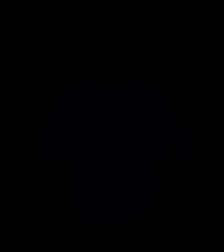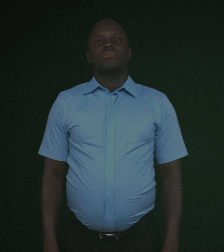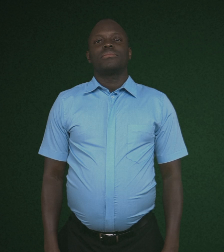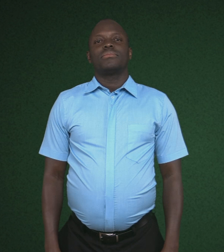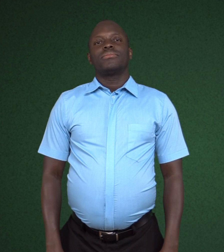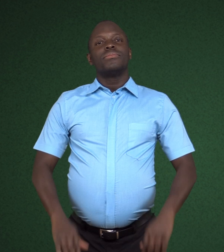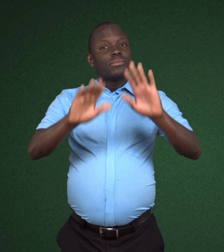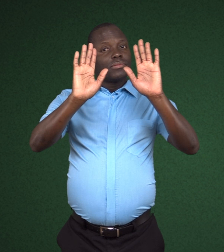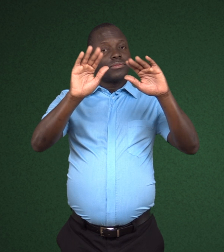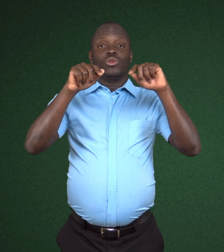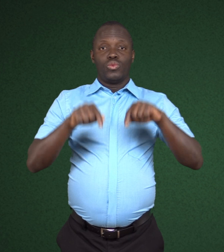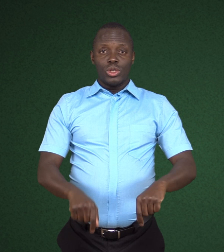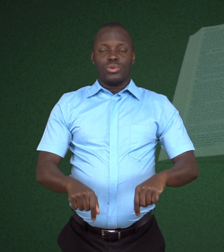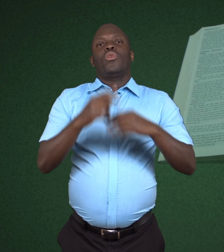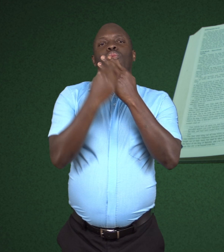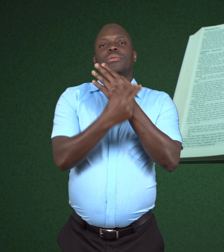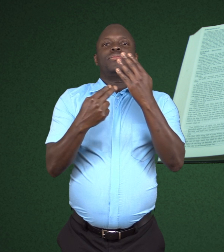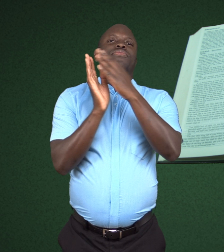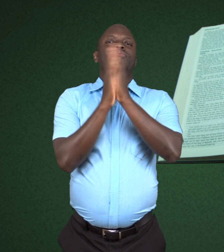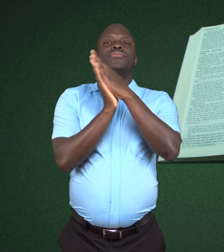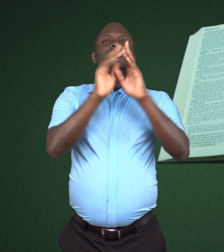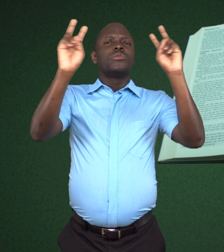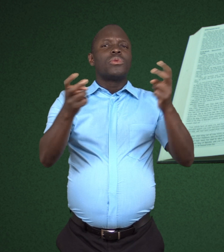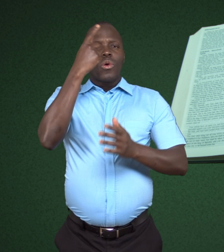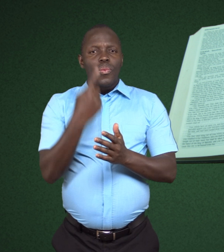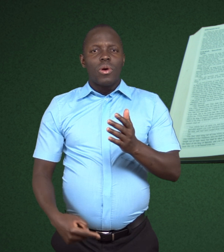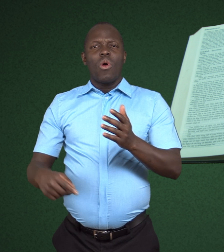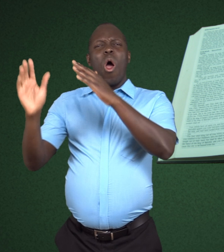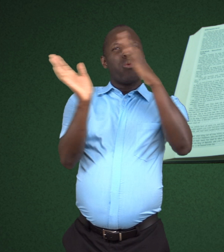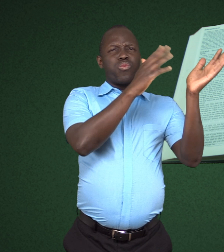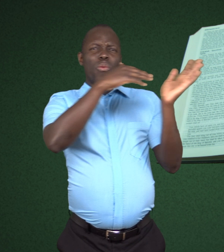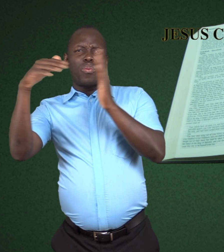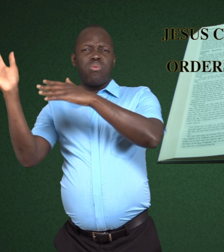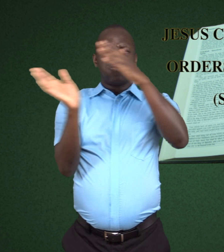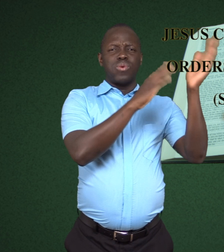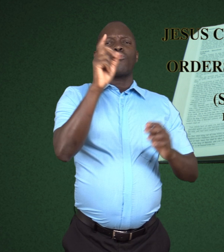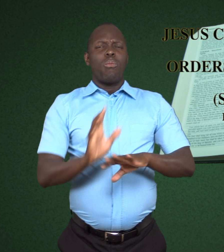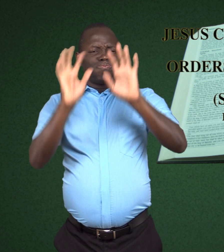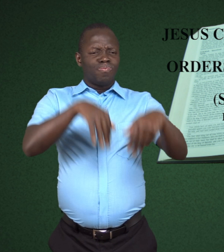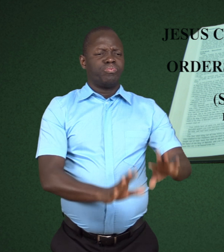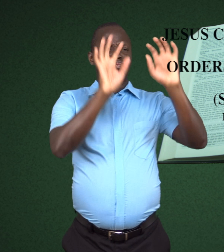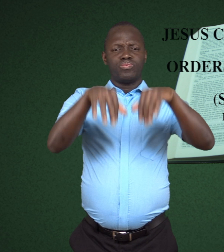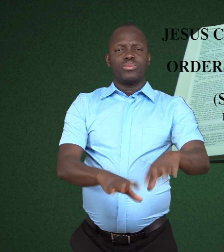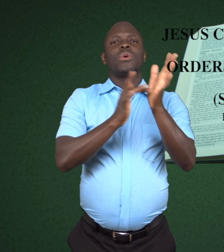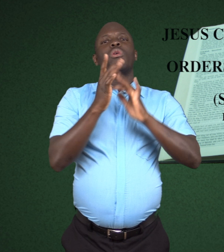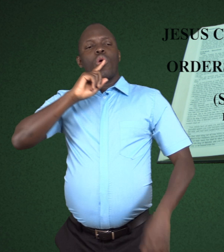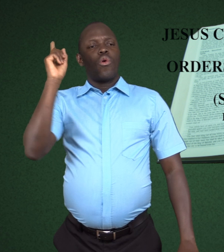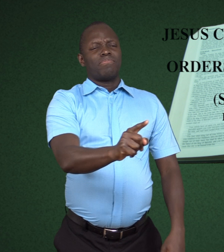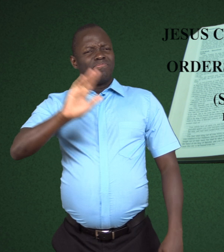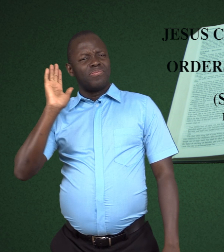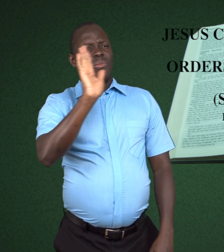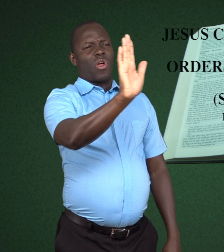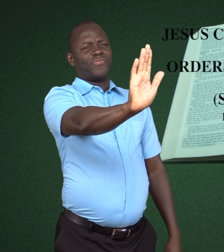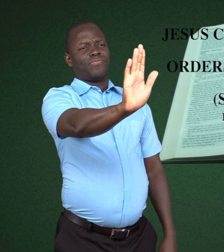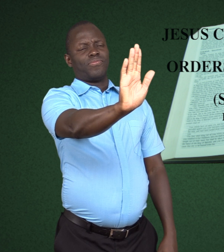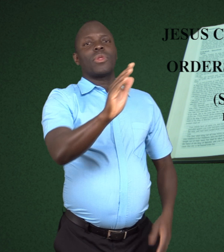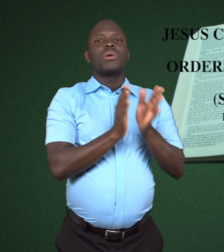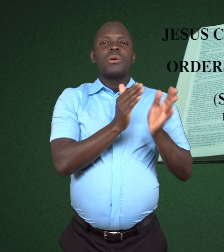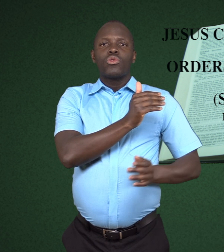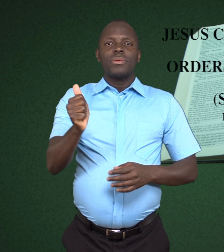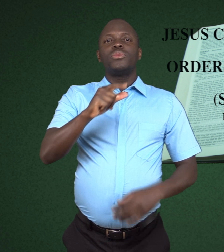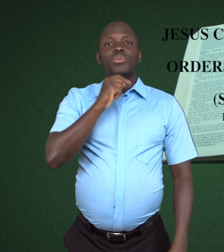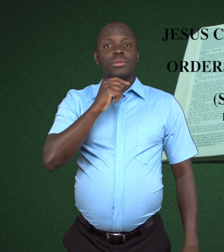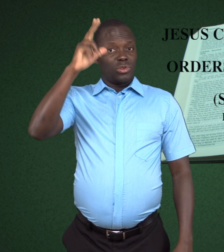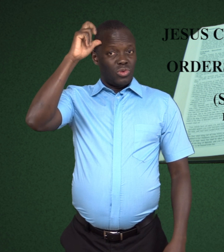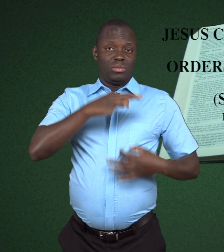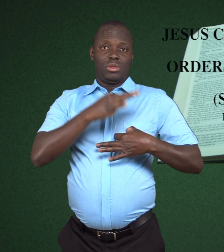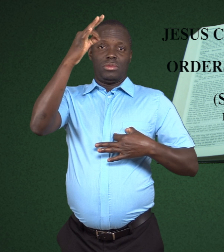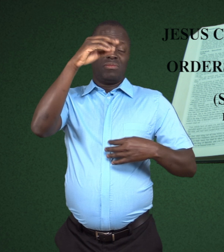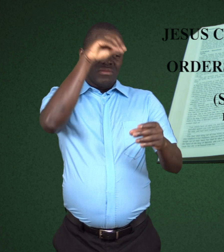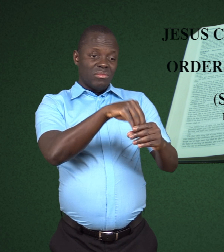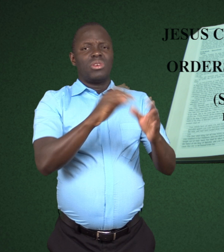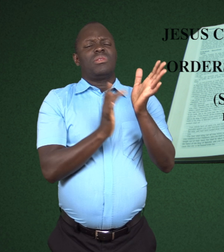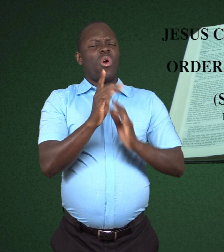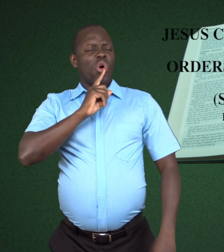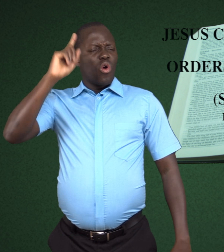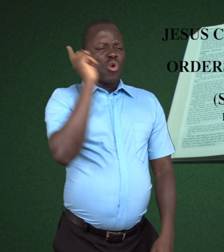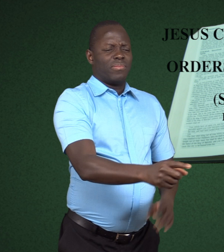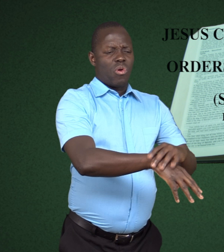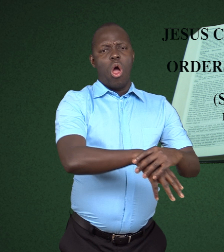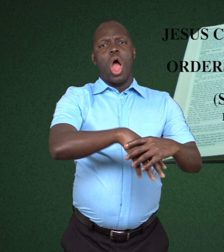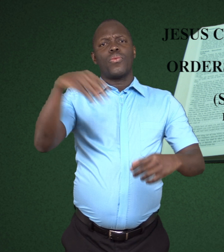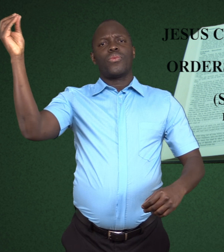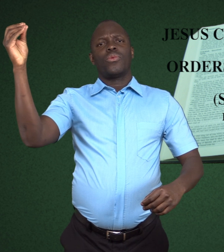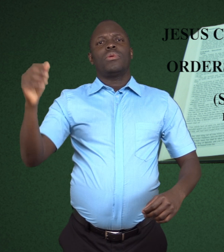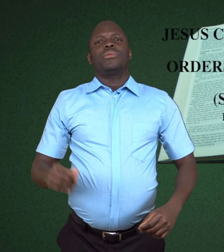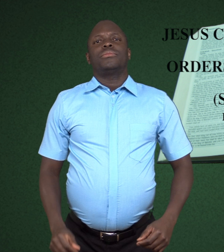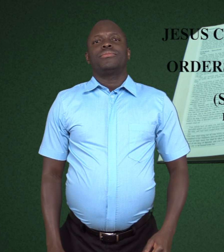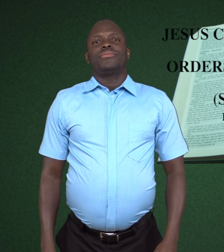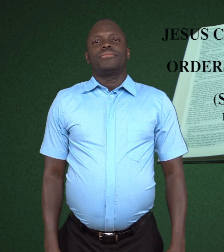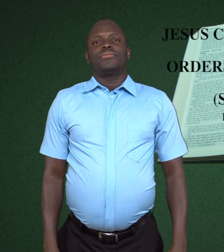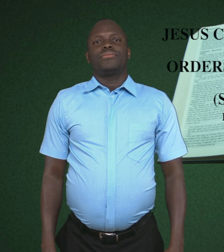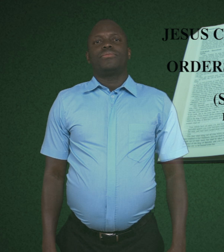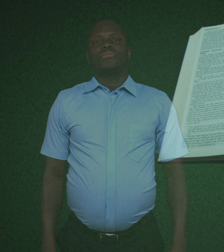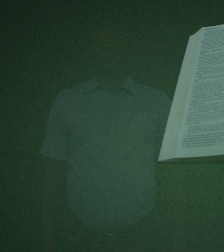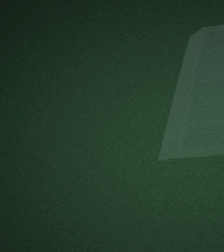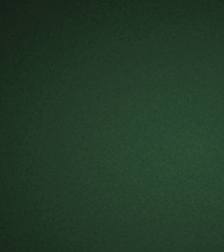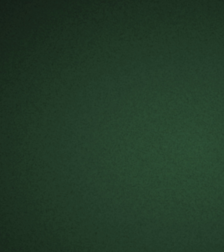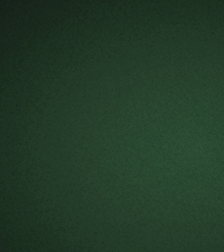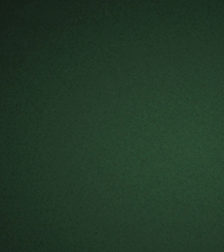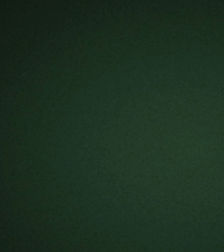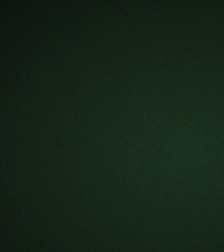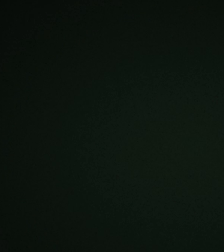Jesus calms the storm and orders bad spirits out